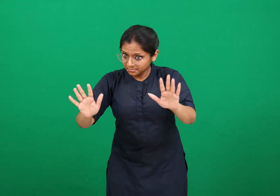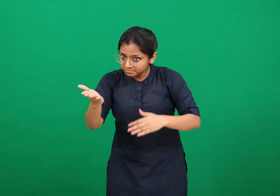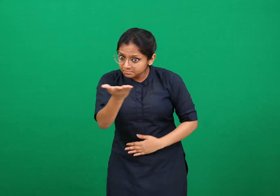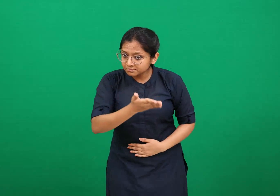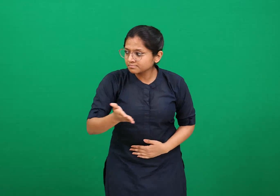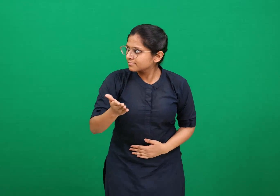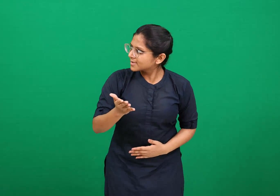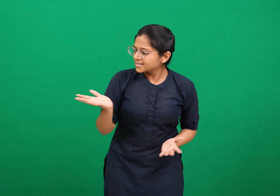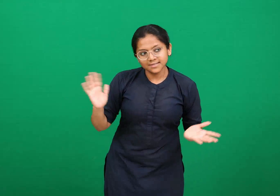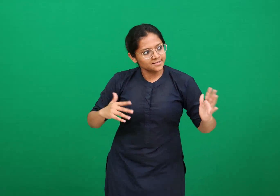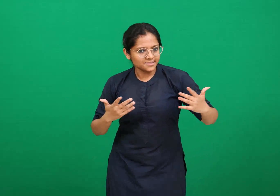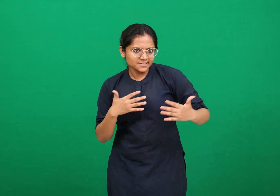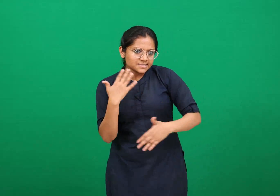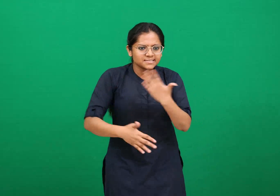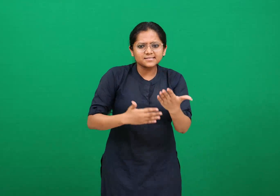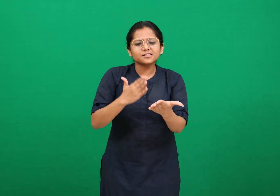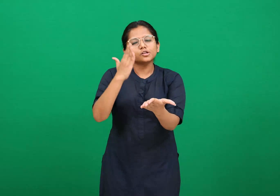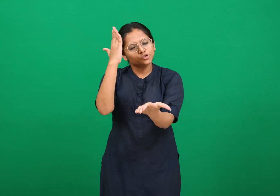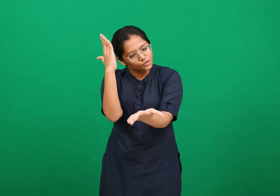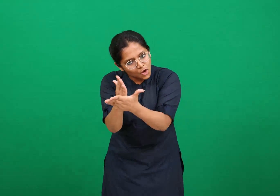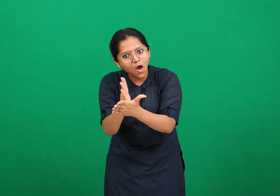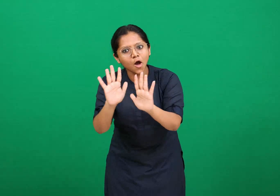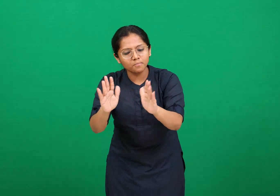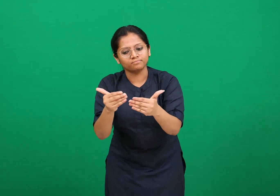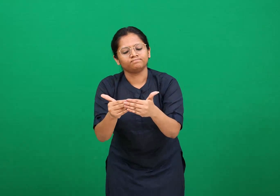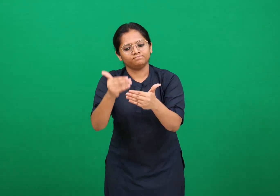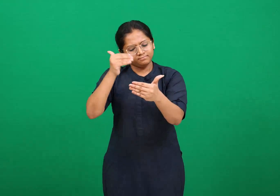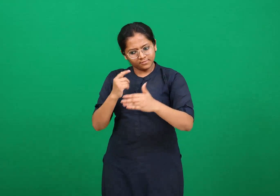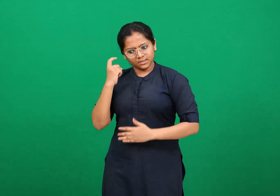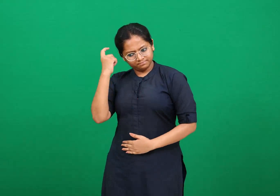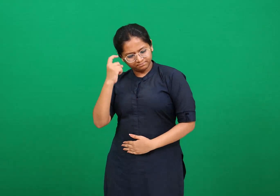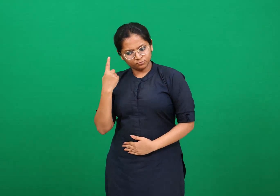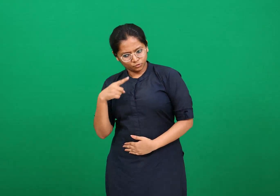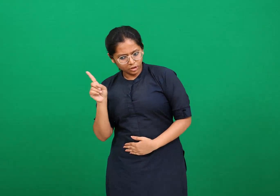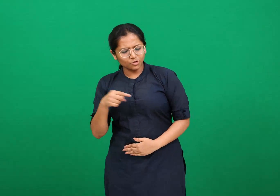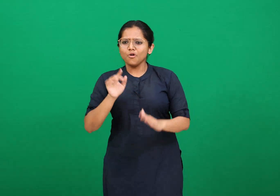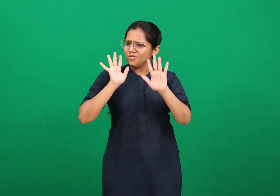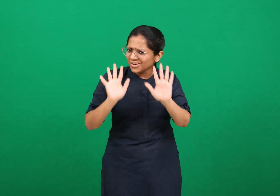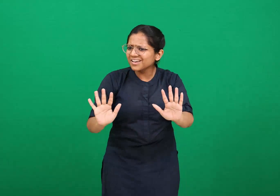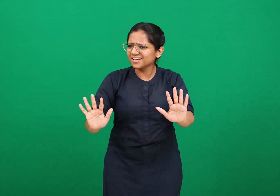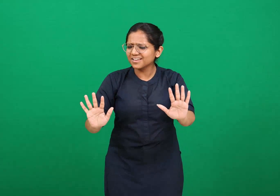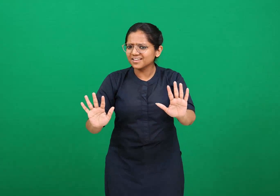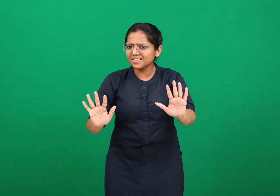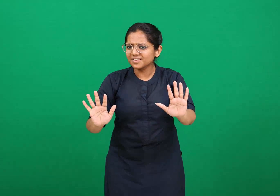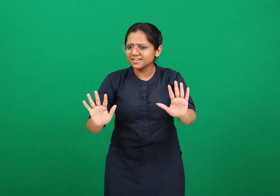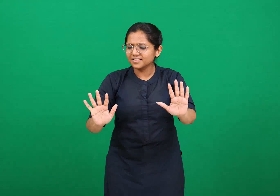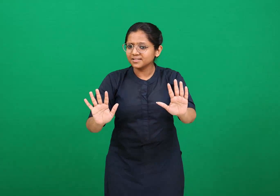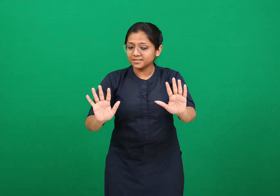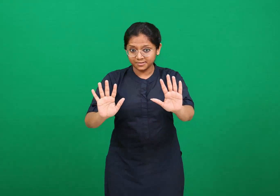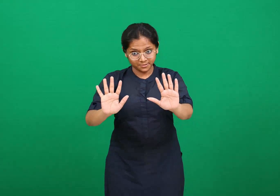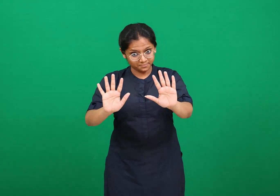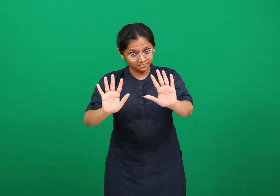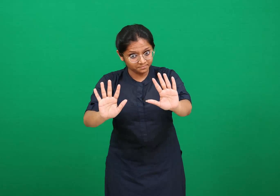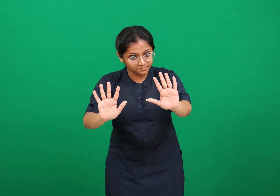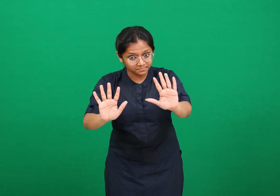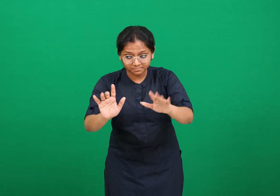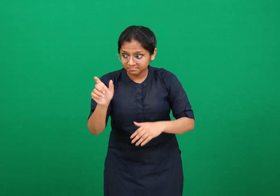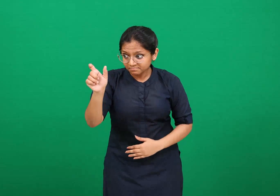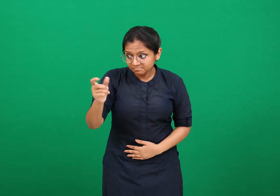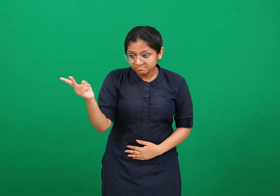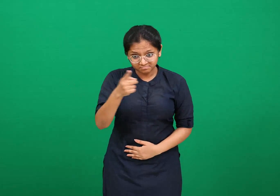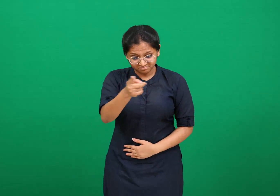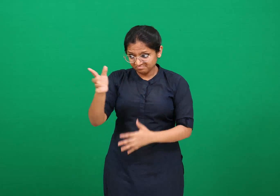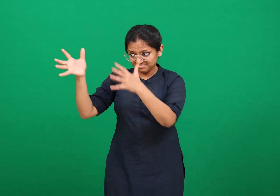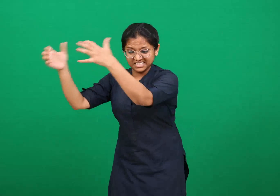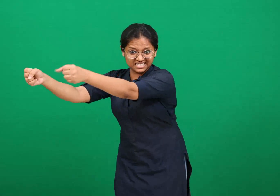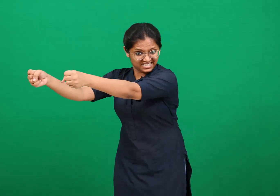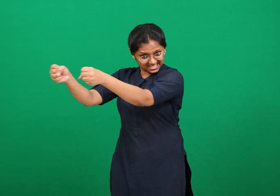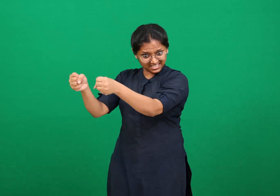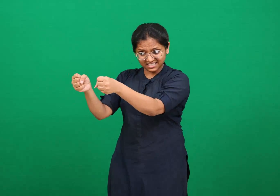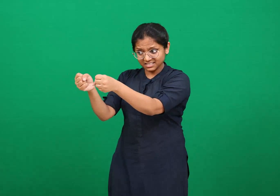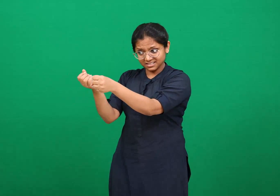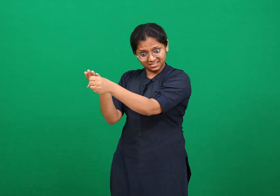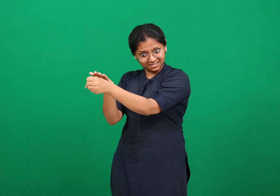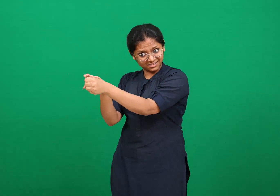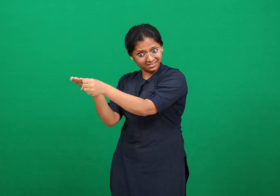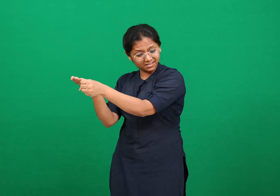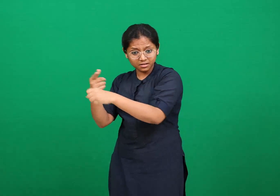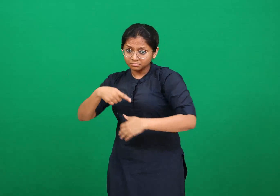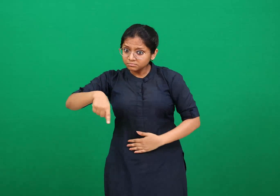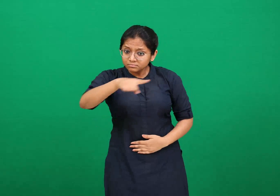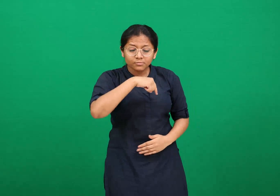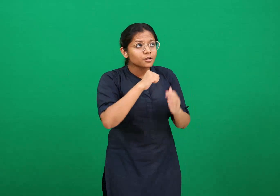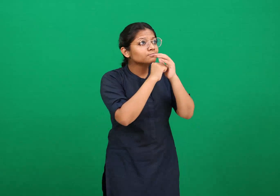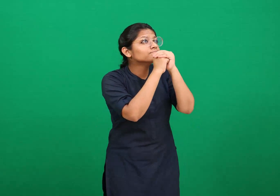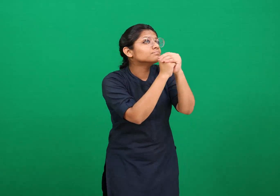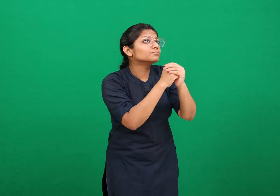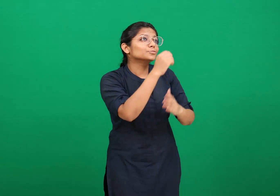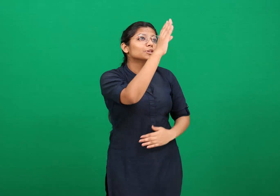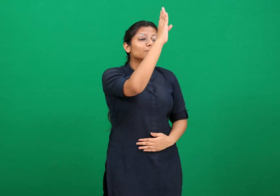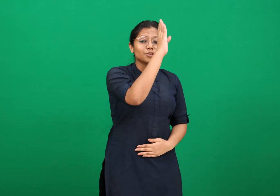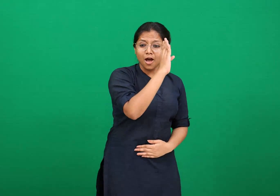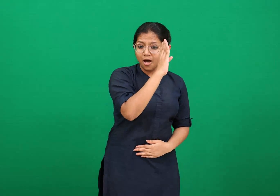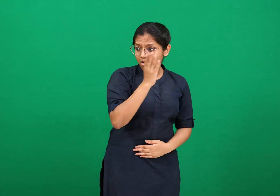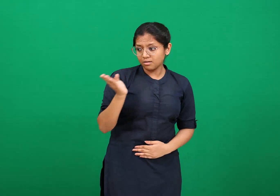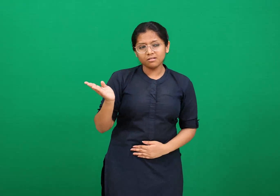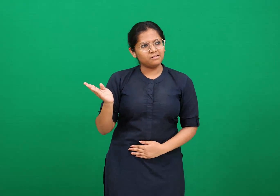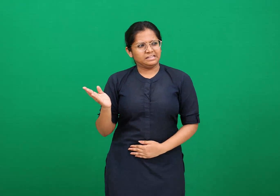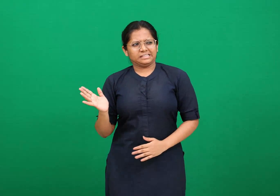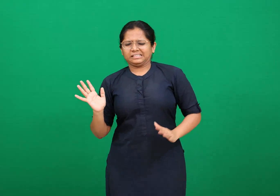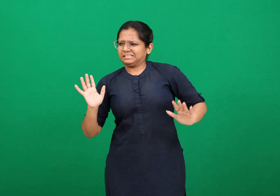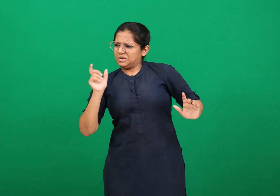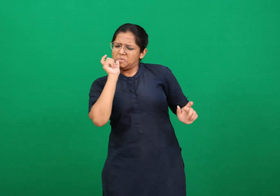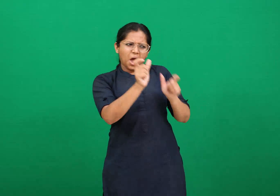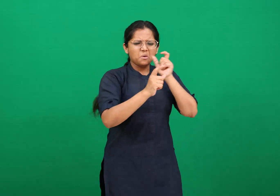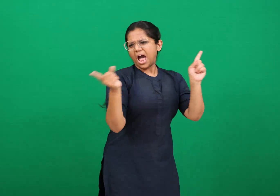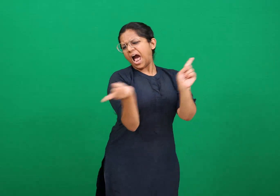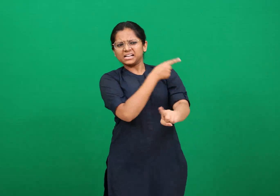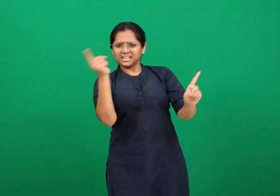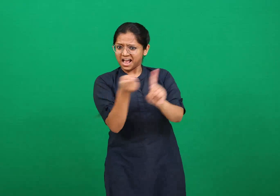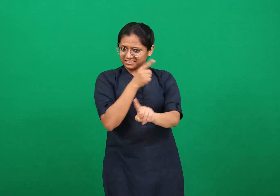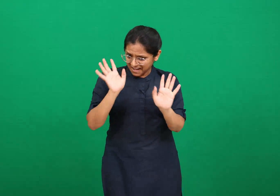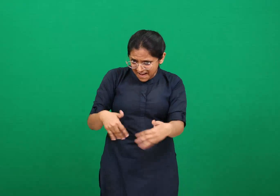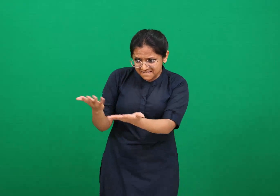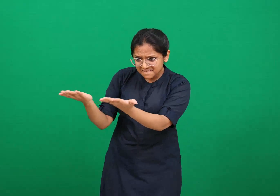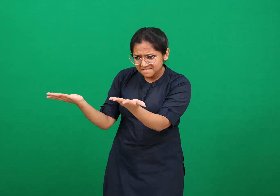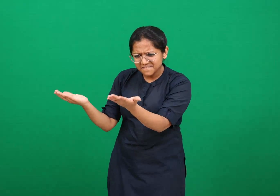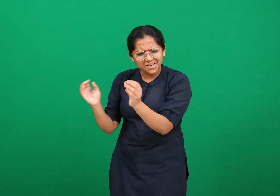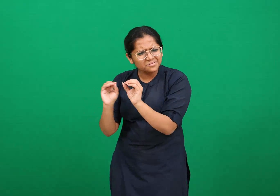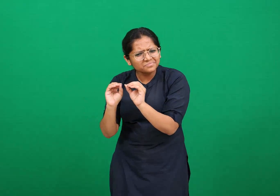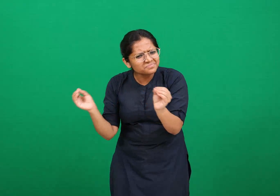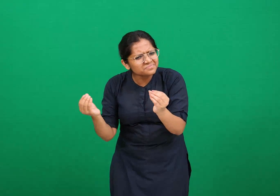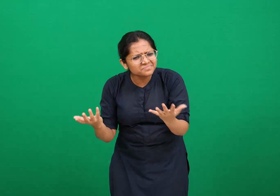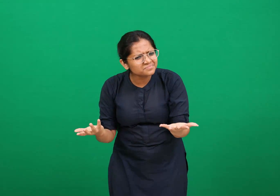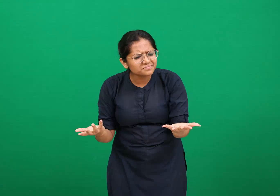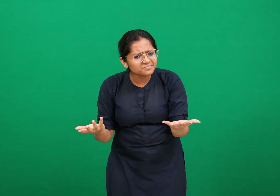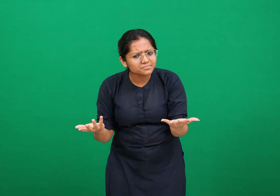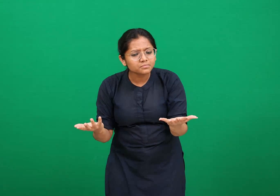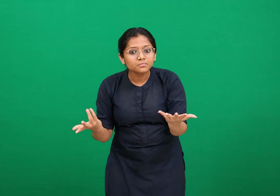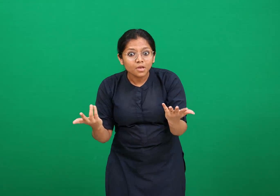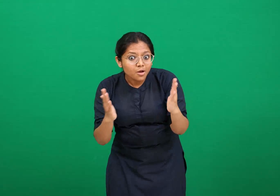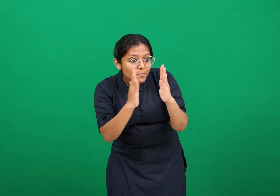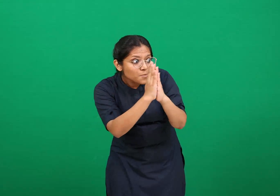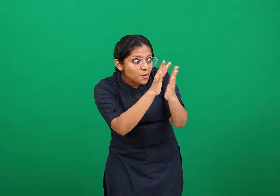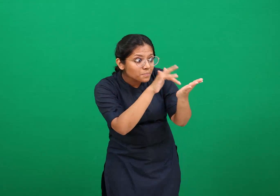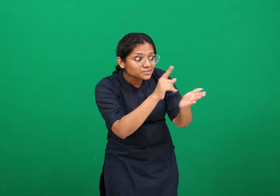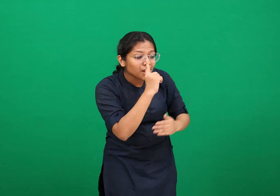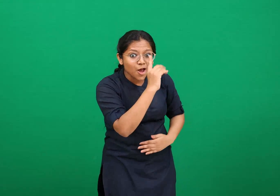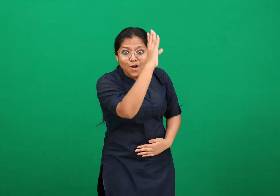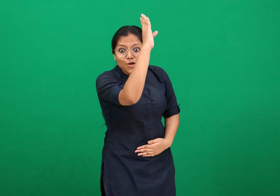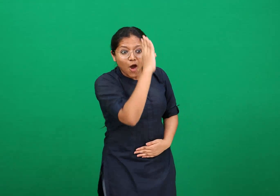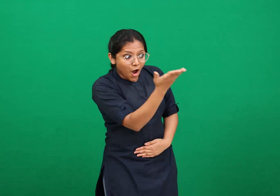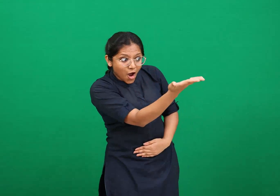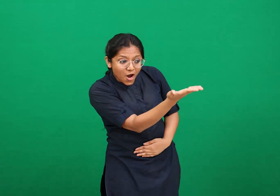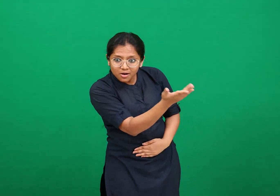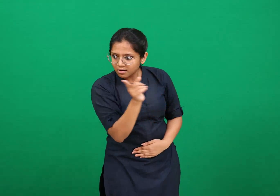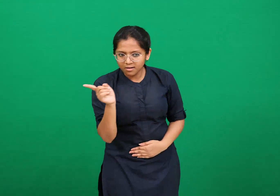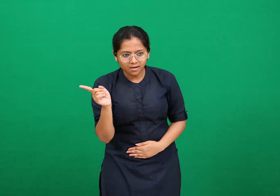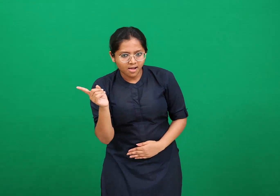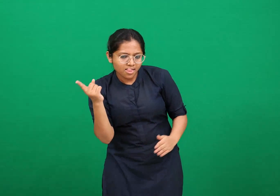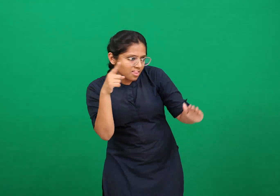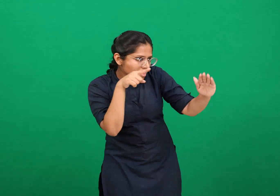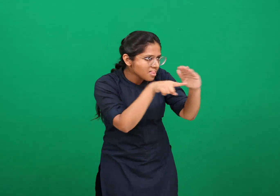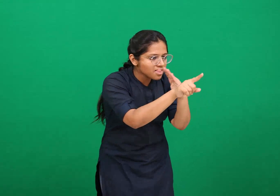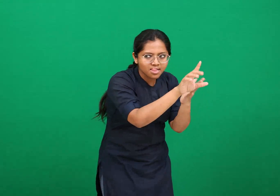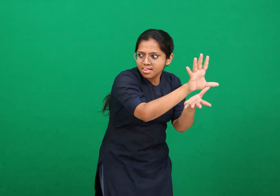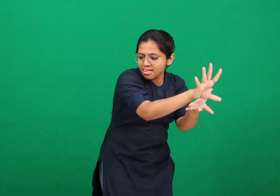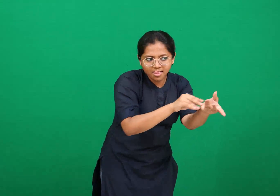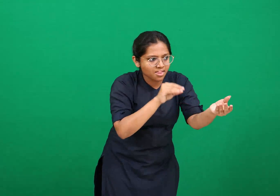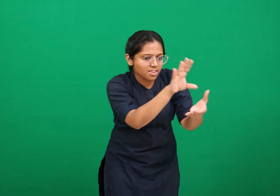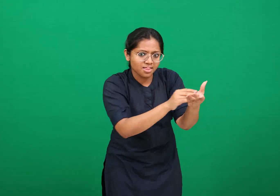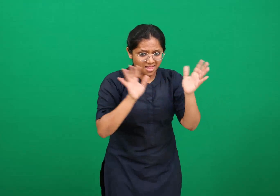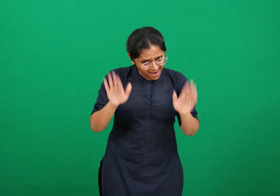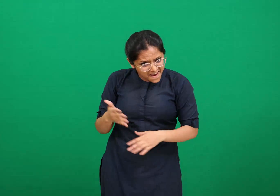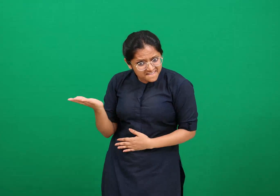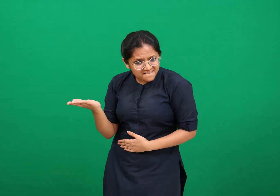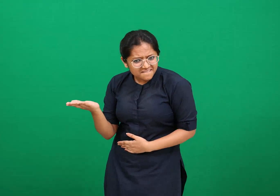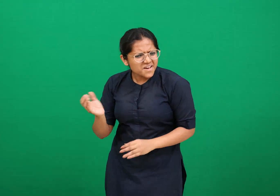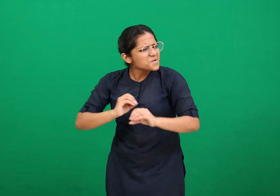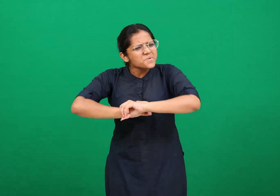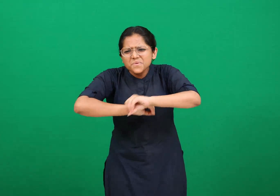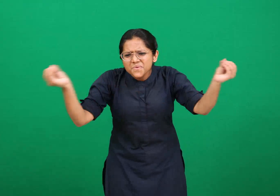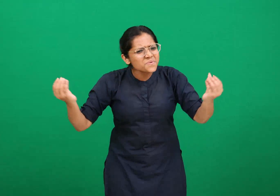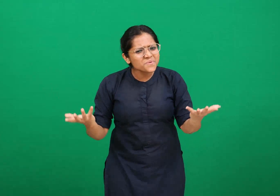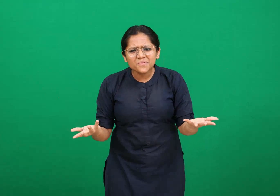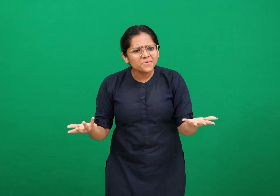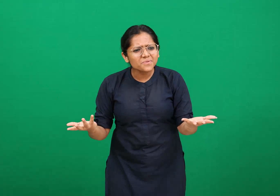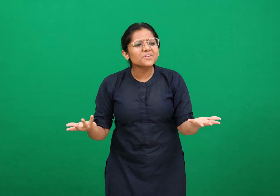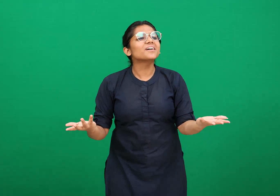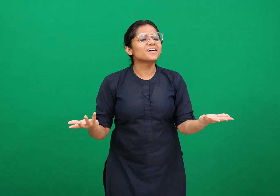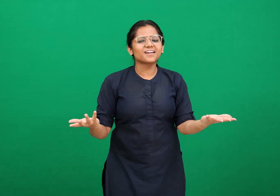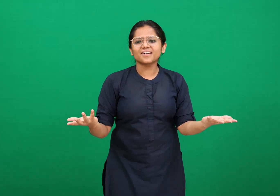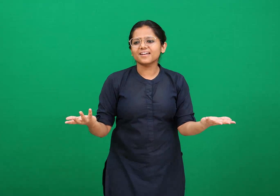For you have brought these men here, though they have neither robbed our temple nor blasphemed our goddess.